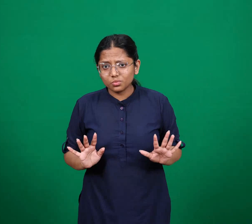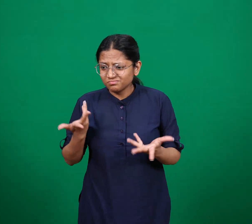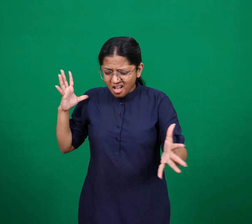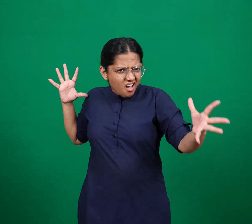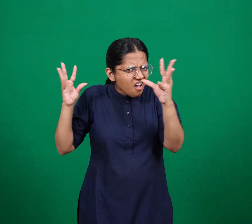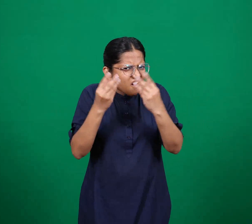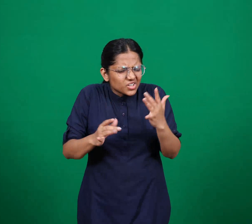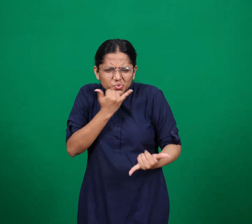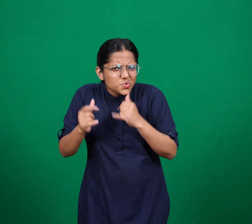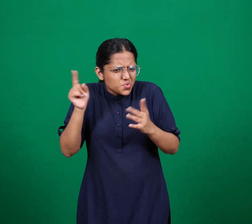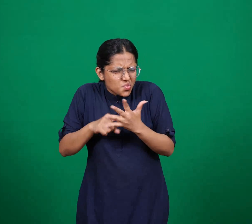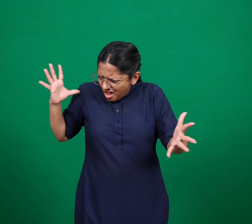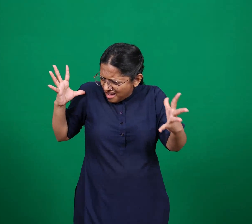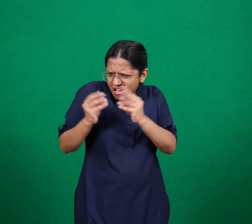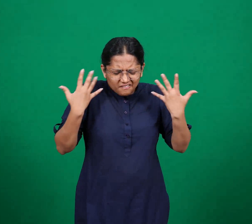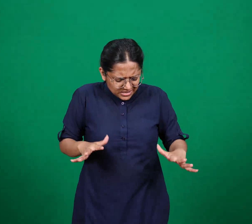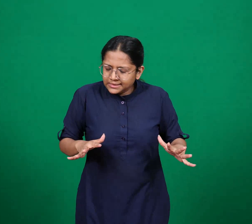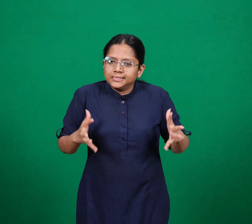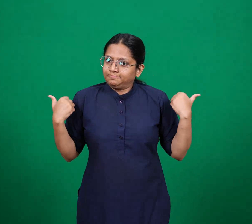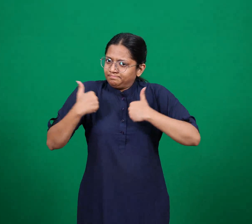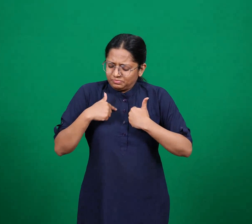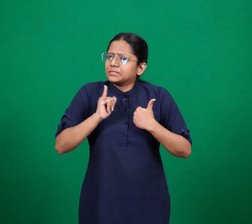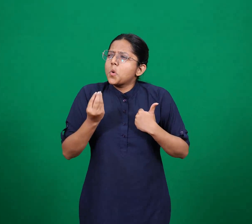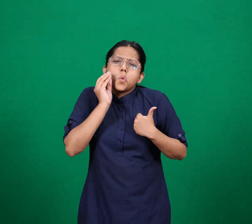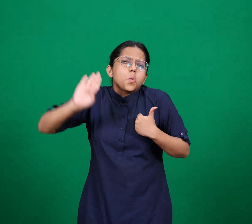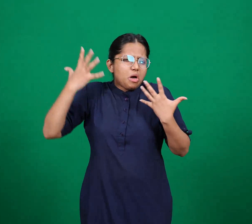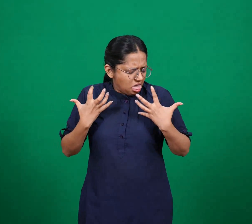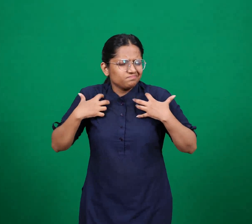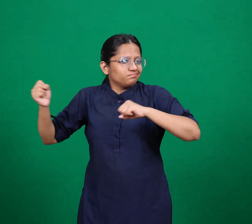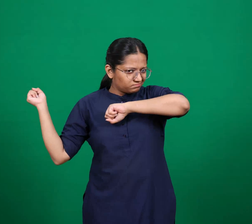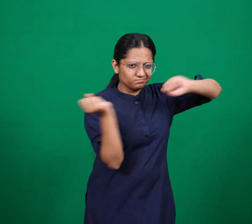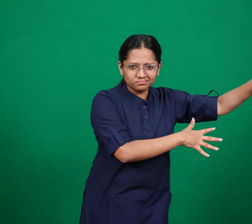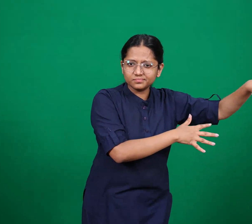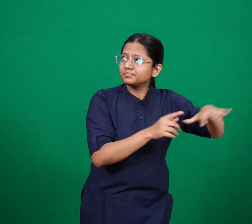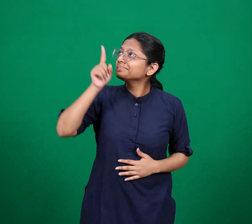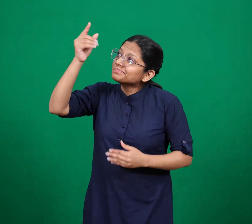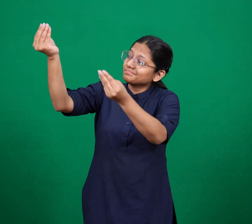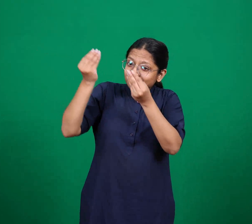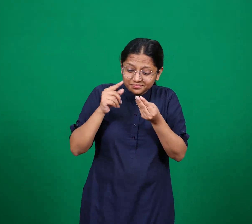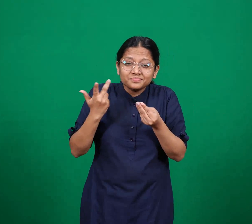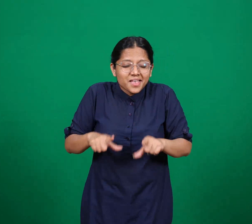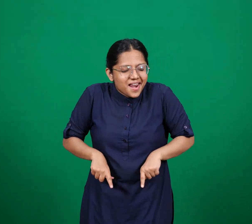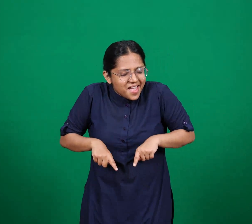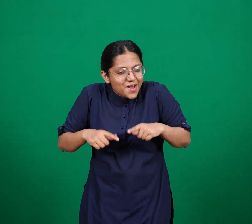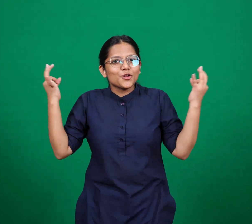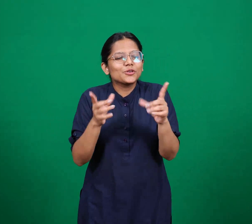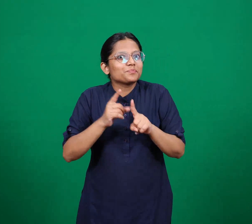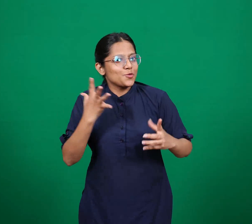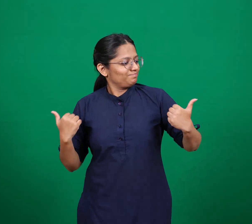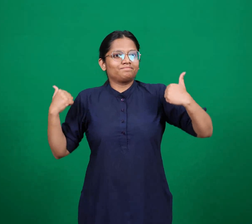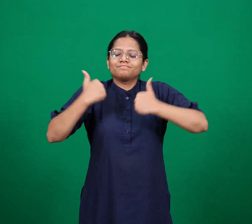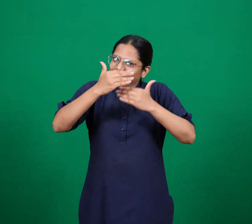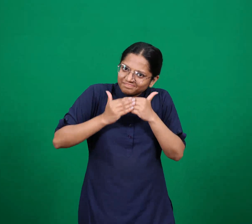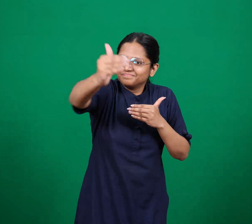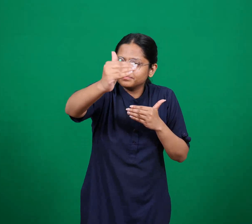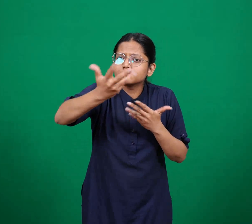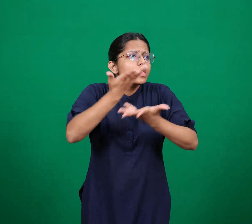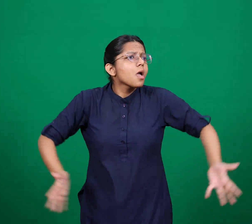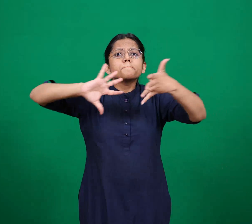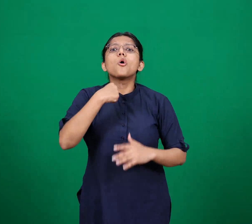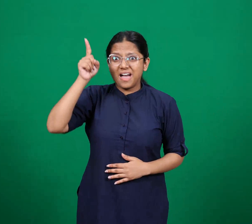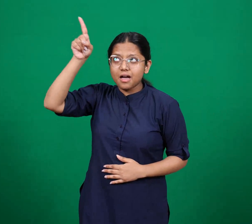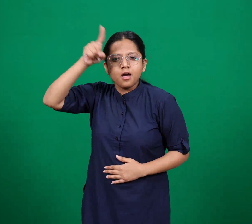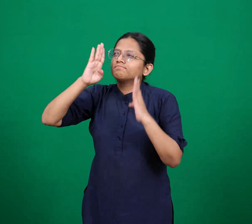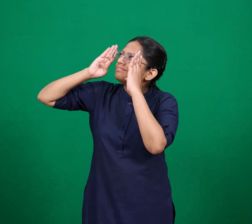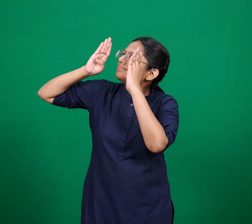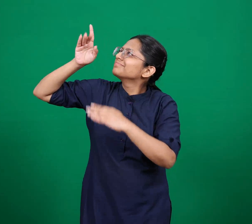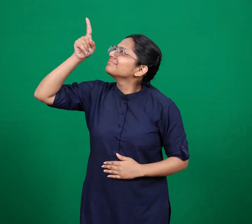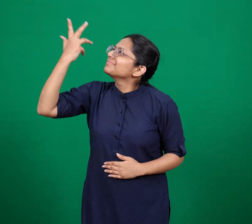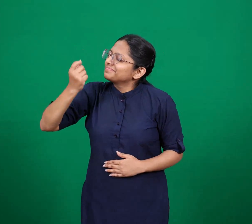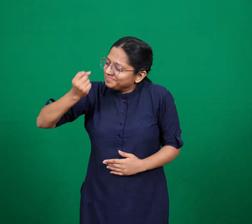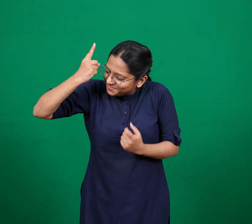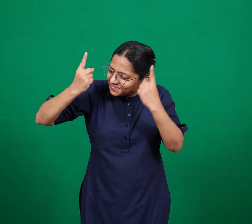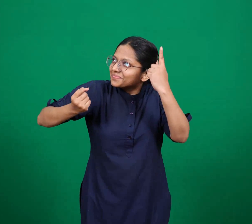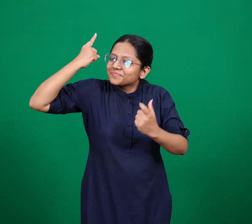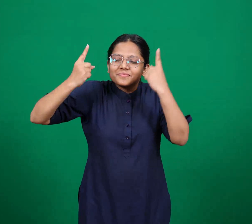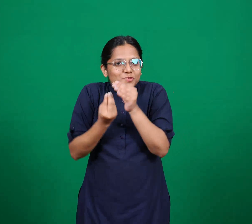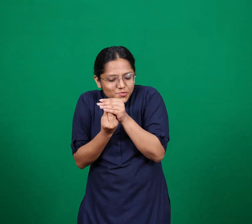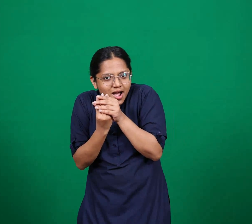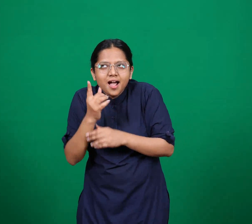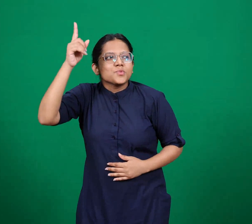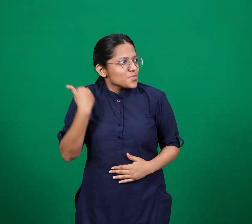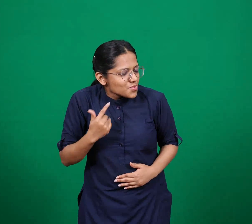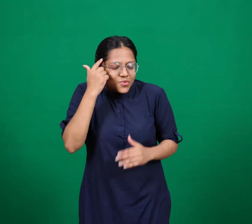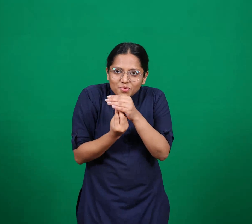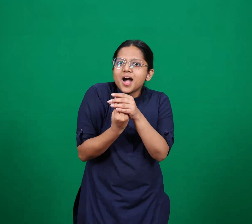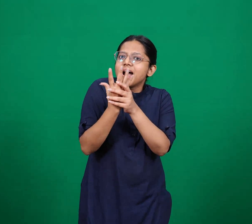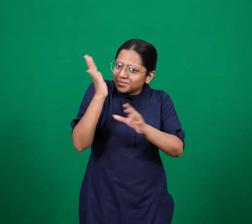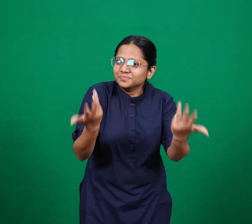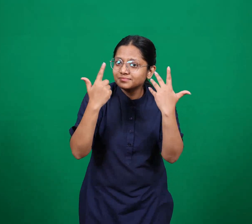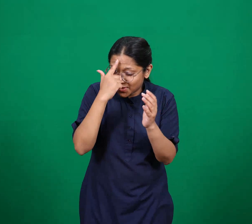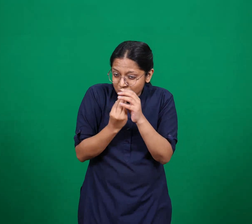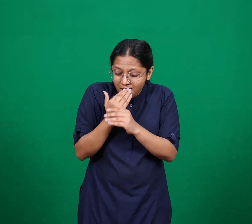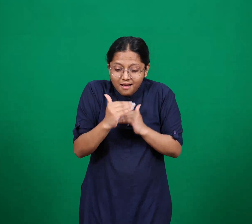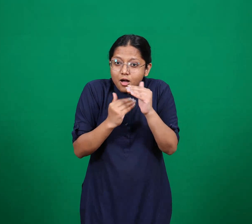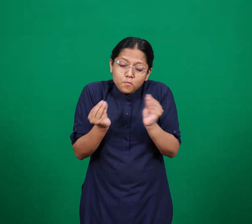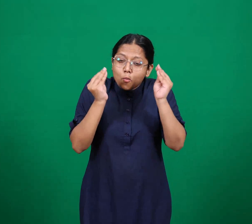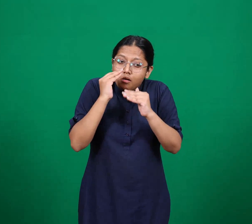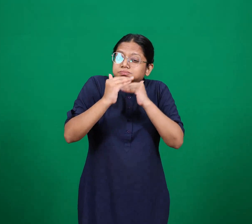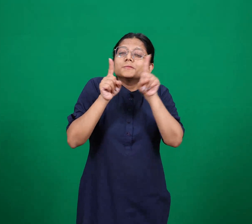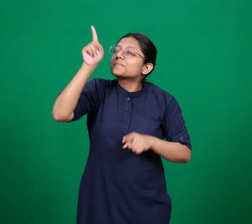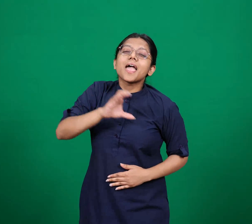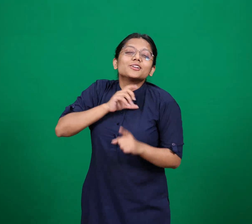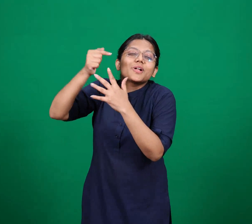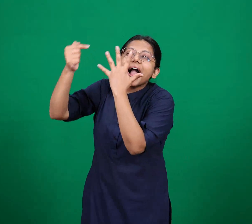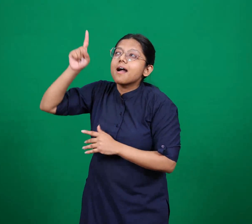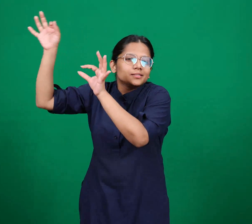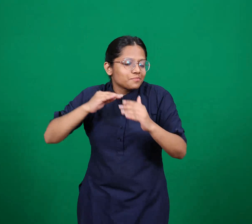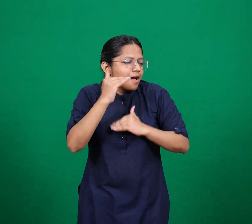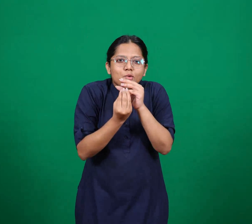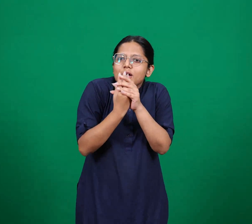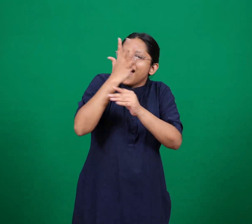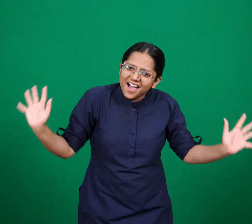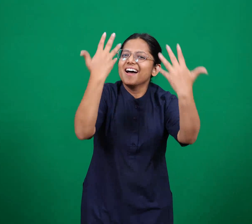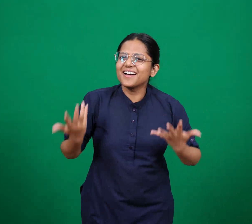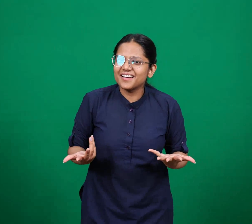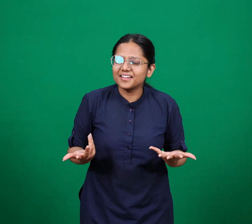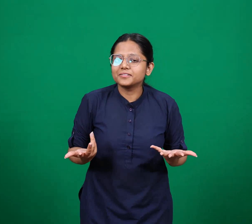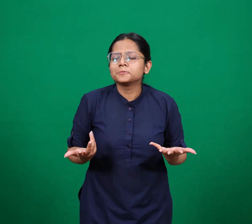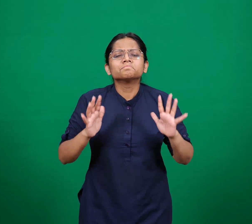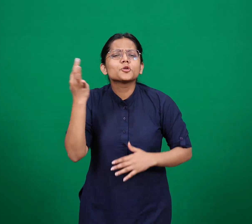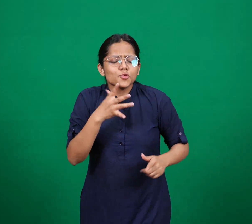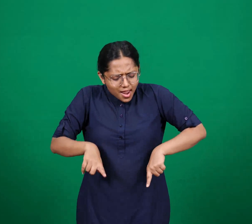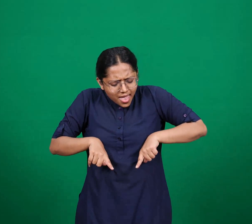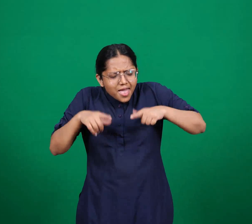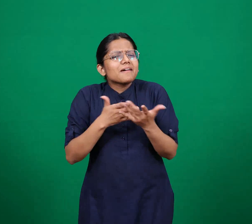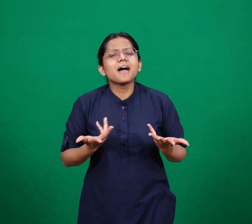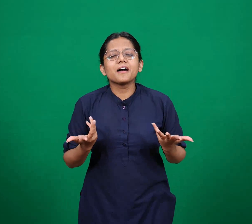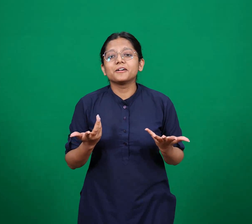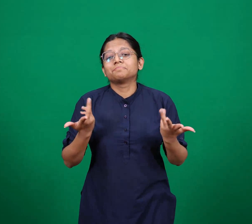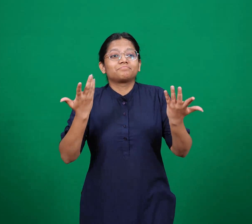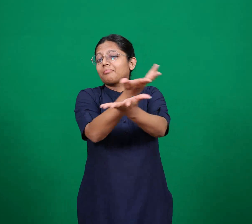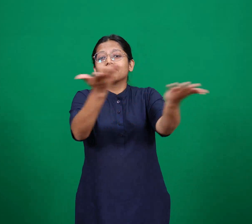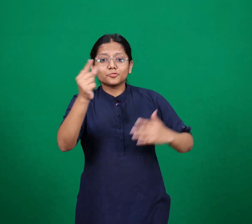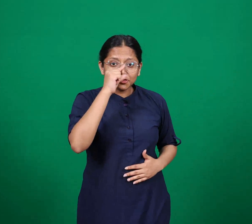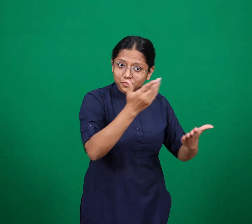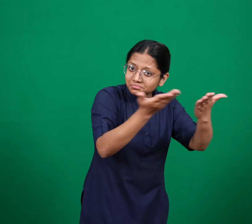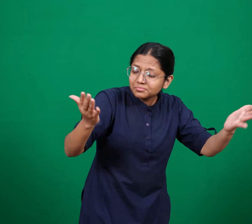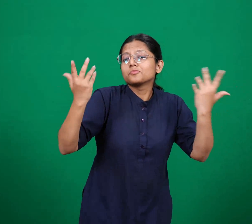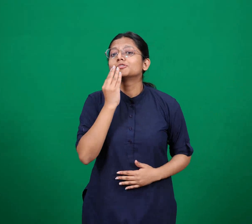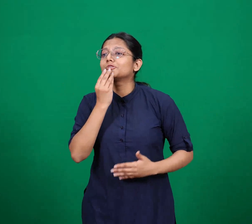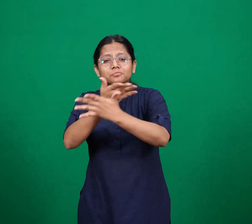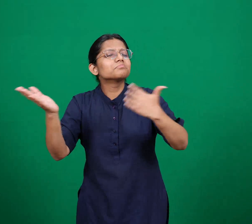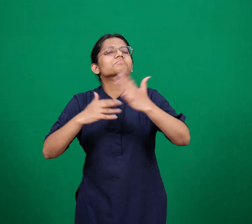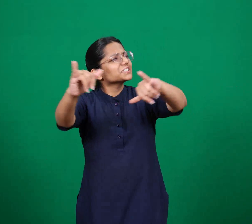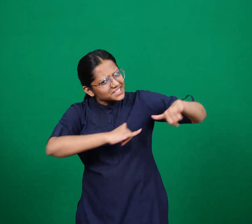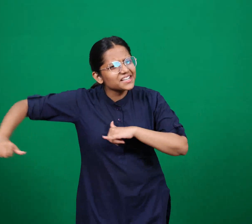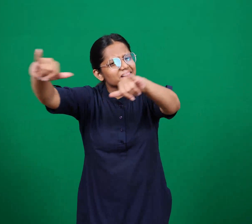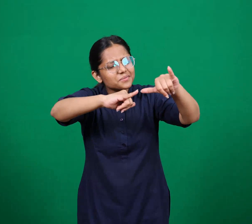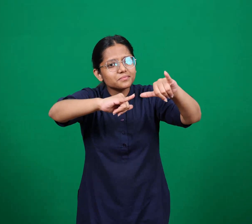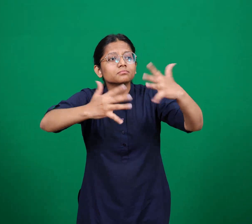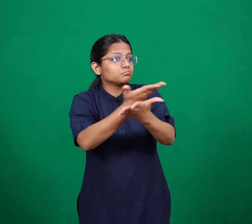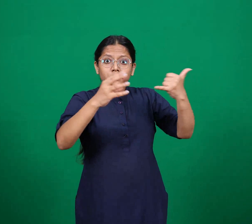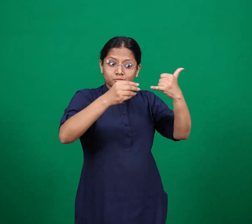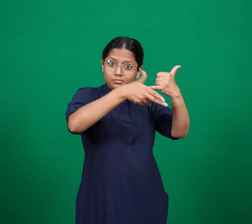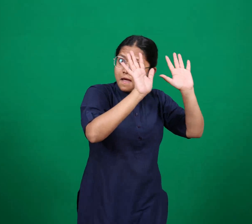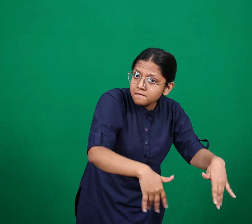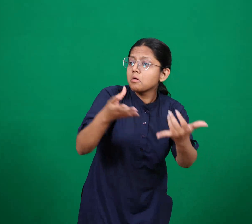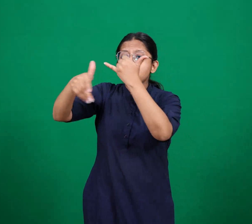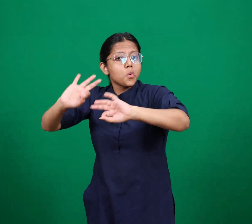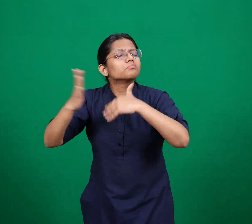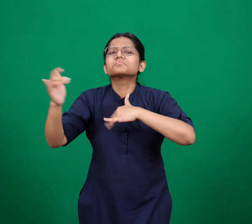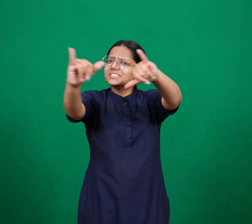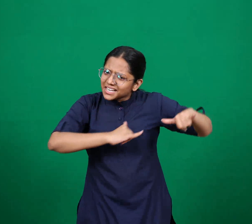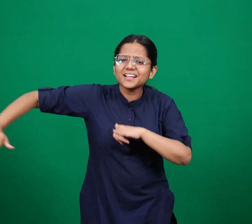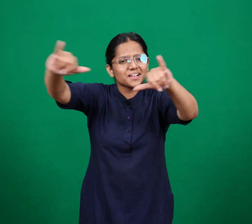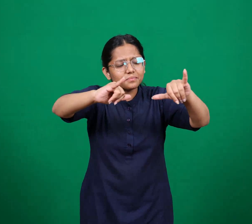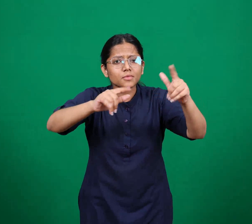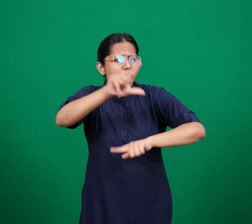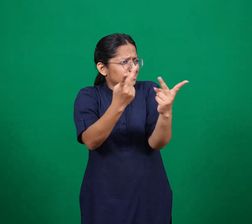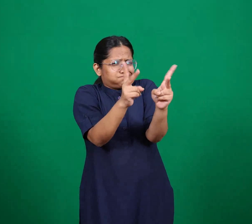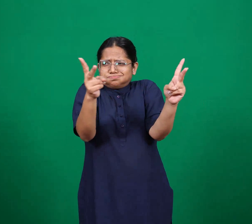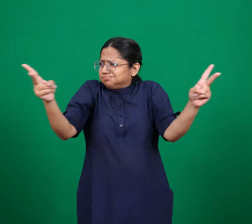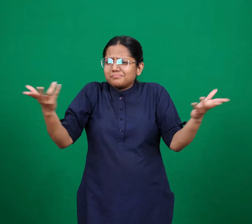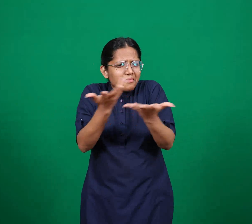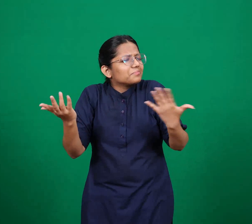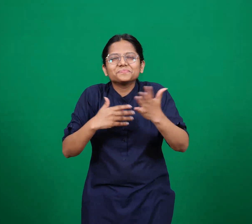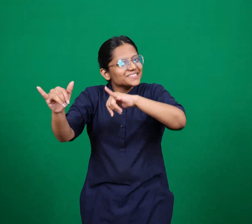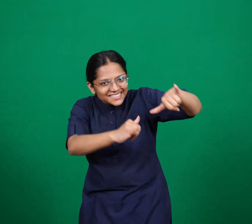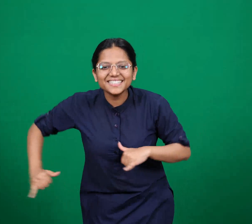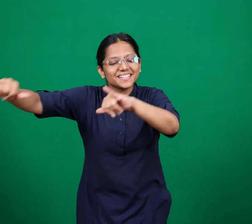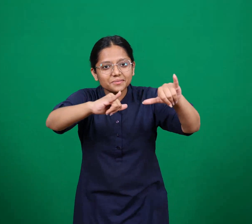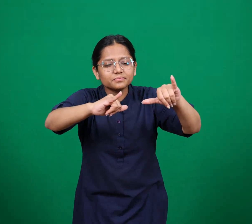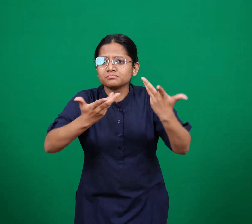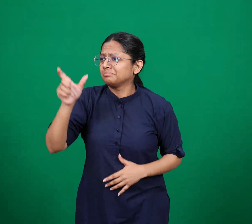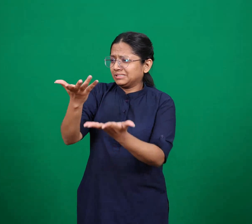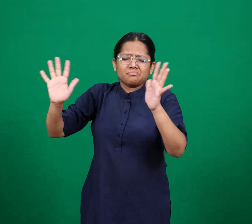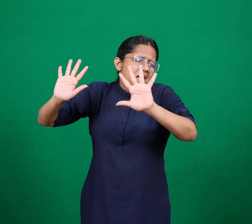Do not lie to one another, since you have taken off the old self with its practices, and have put on the new self, which is being renewed in knowledge in the image of its Creator.